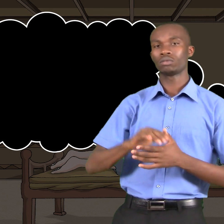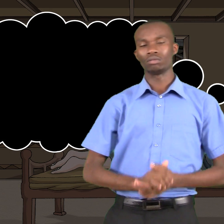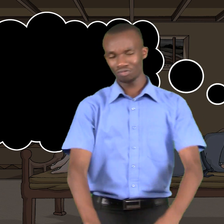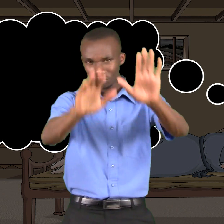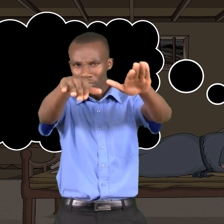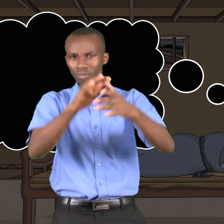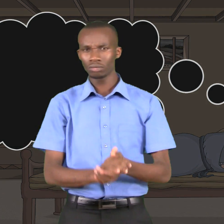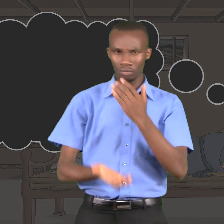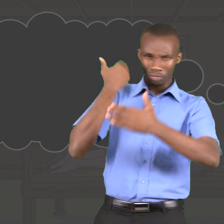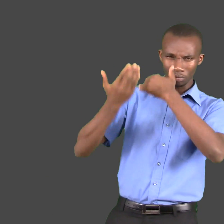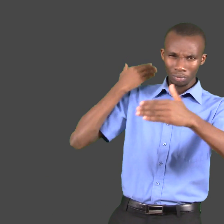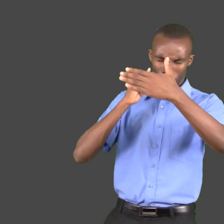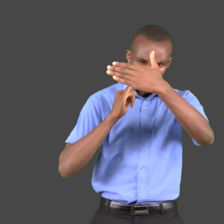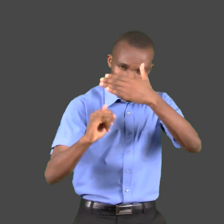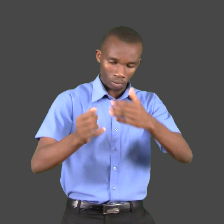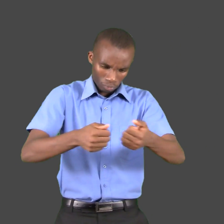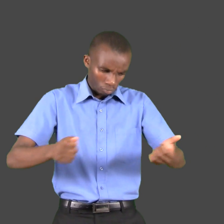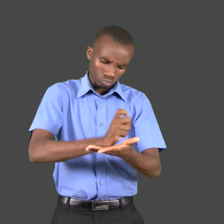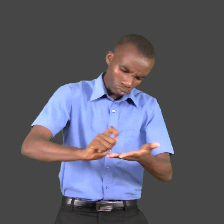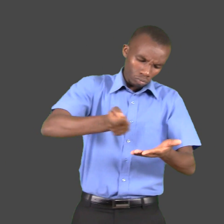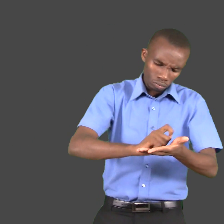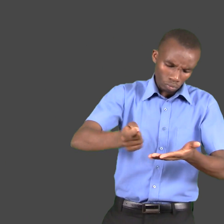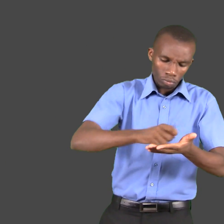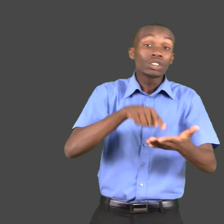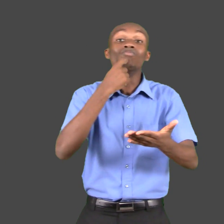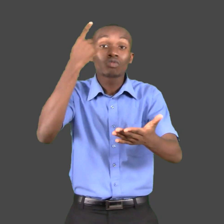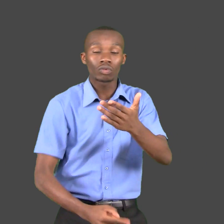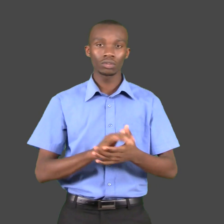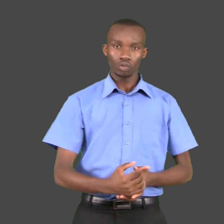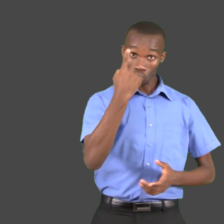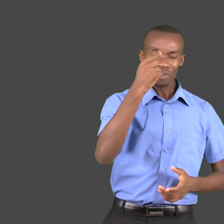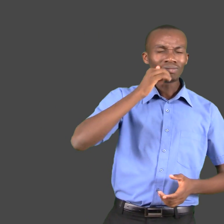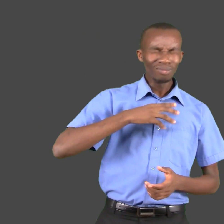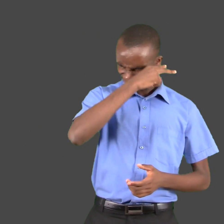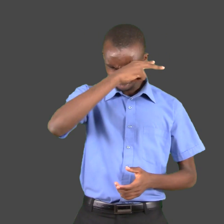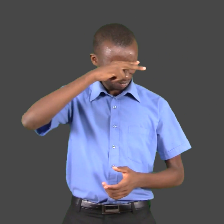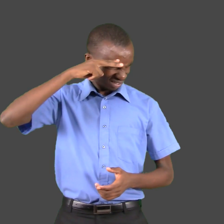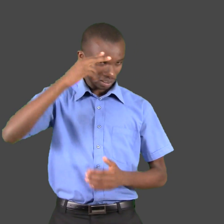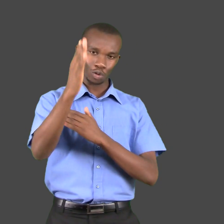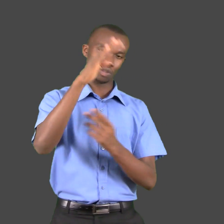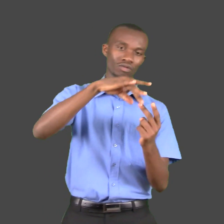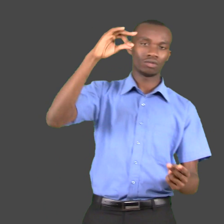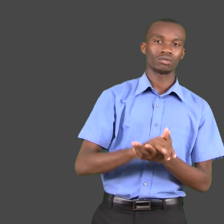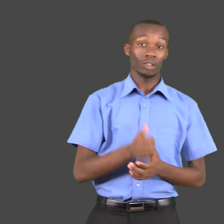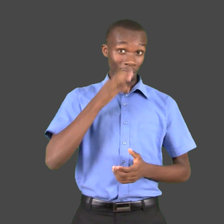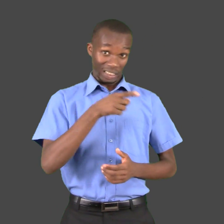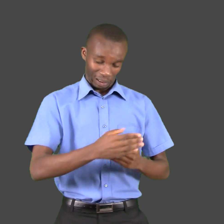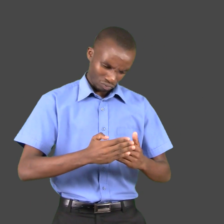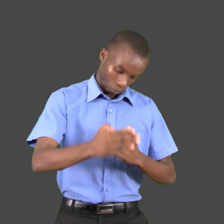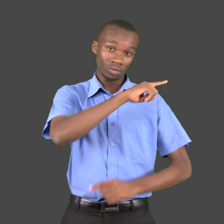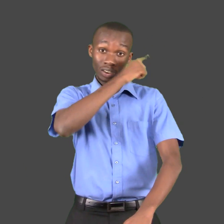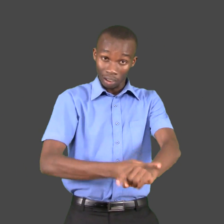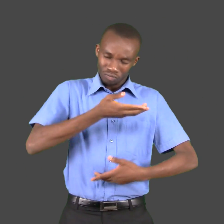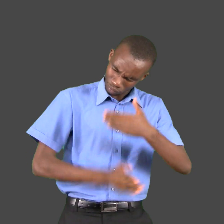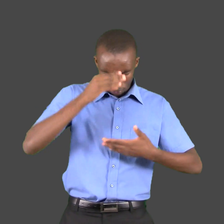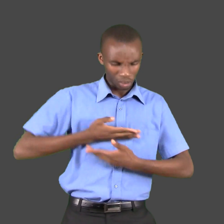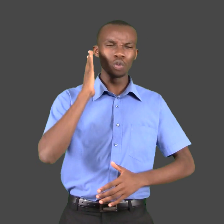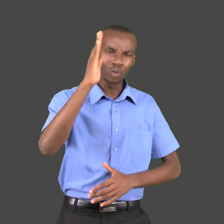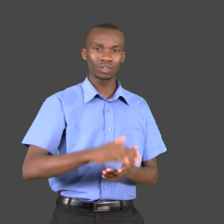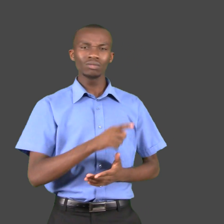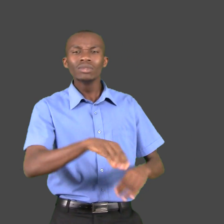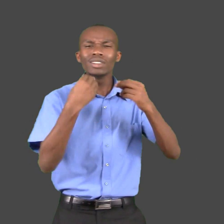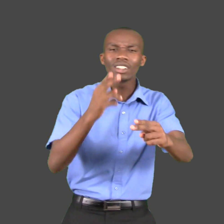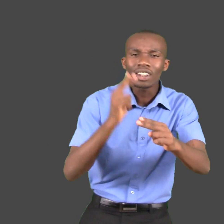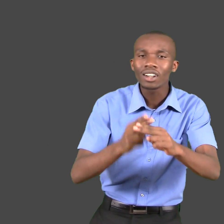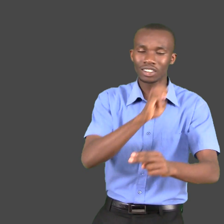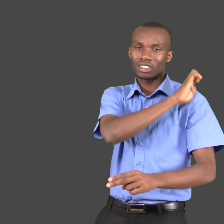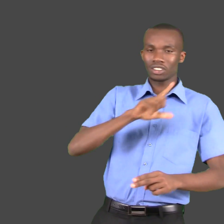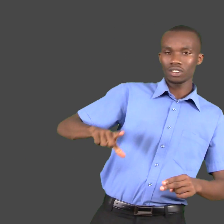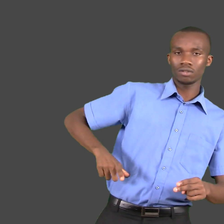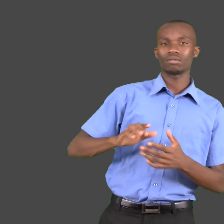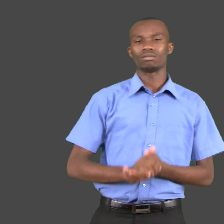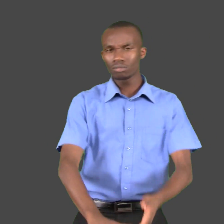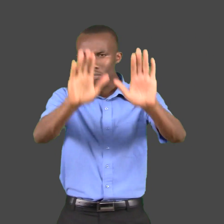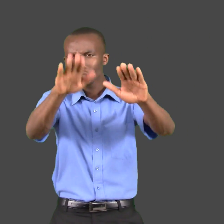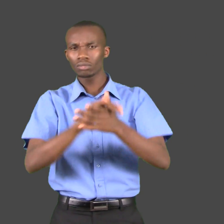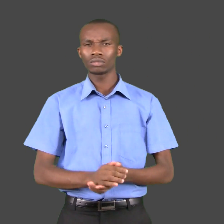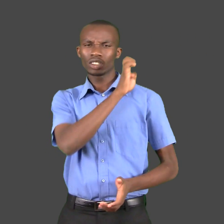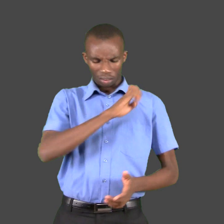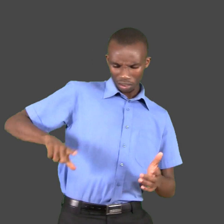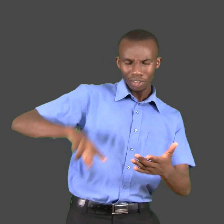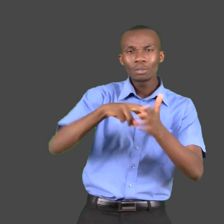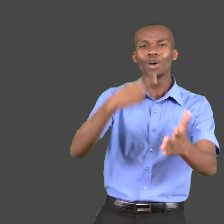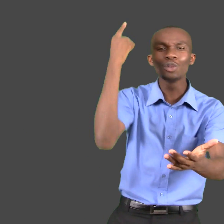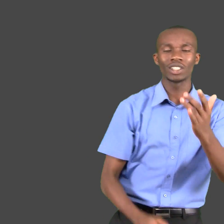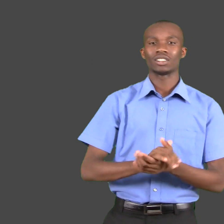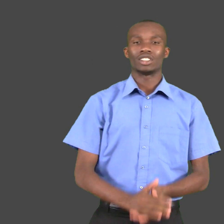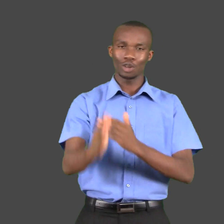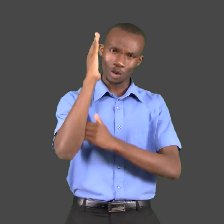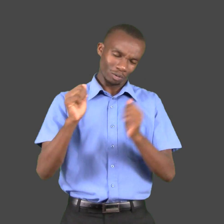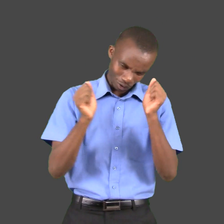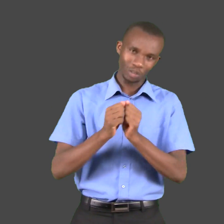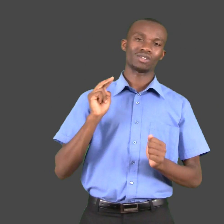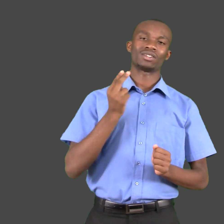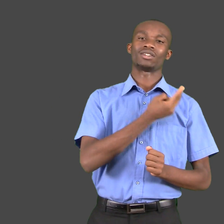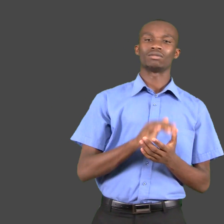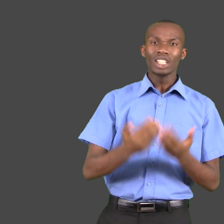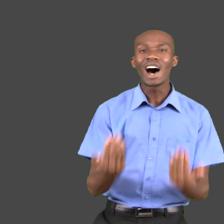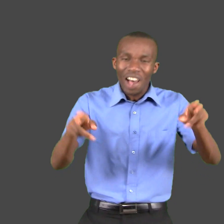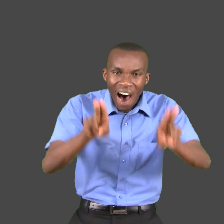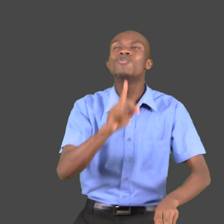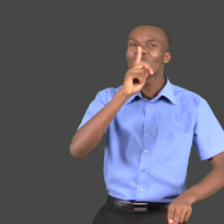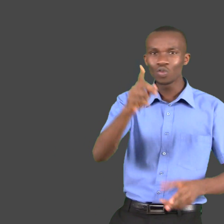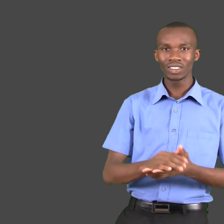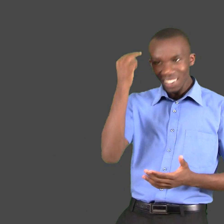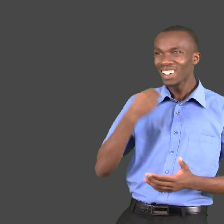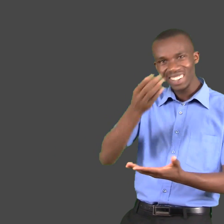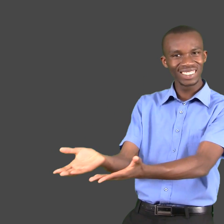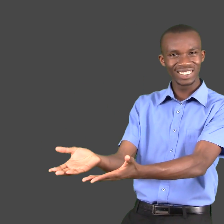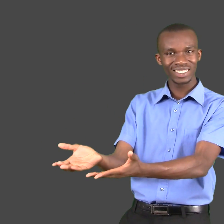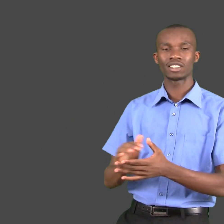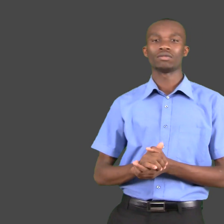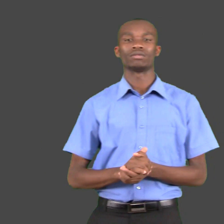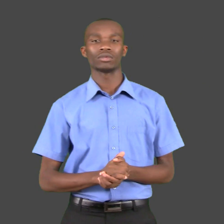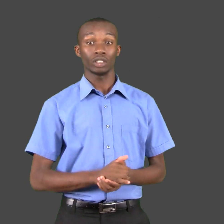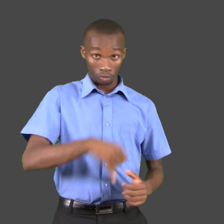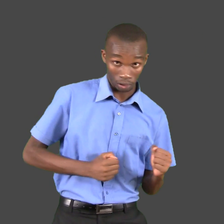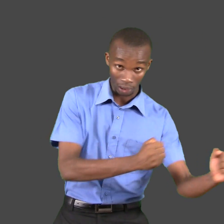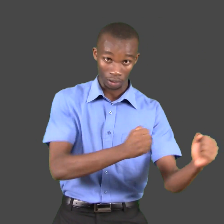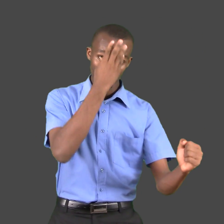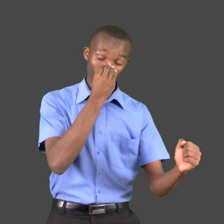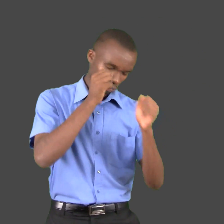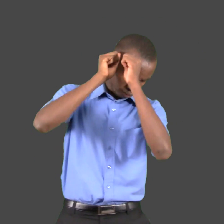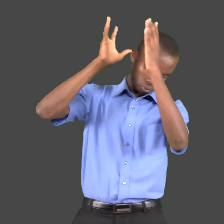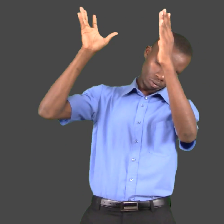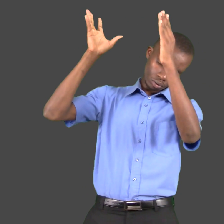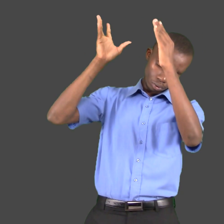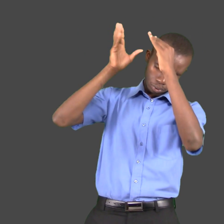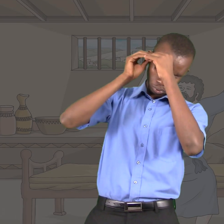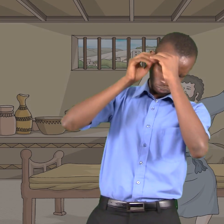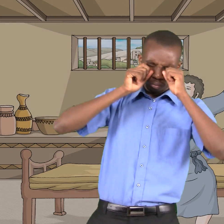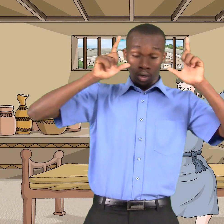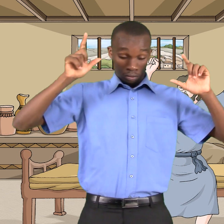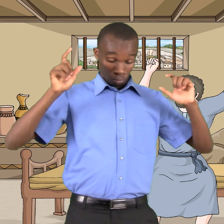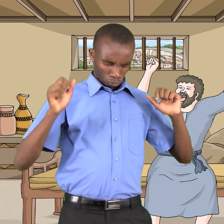All this took place to fulfill what the Lord had said through the prophet: “Behold, the virgin will be with child and will give birth to a son, and they will call Him Immanuel” (which means, “God with us”).